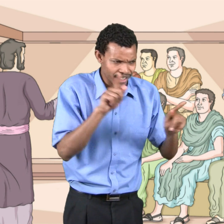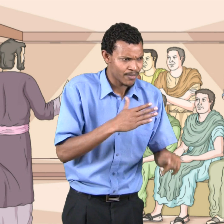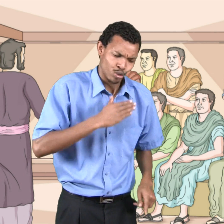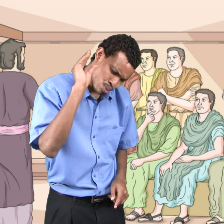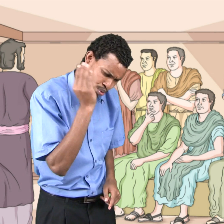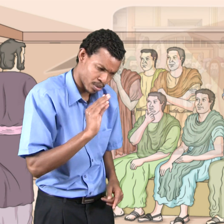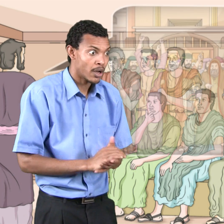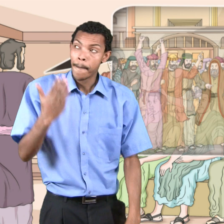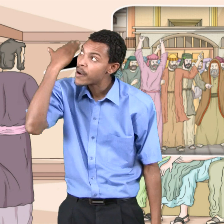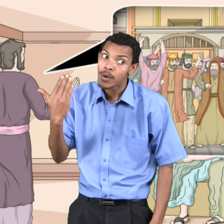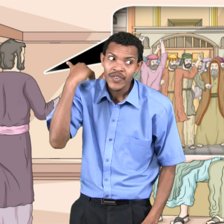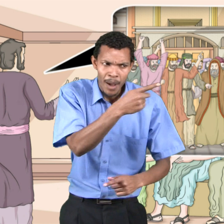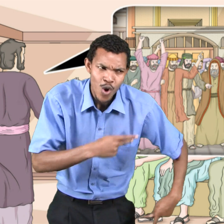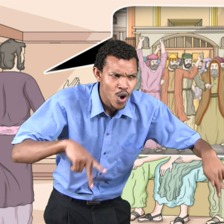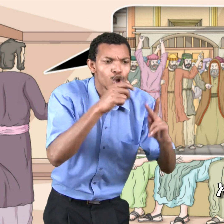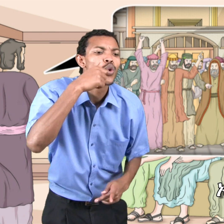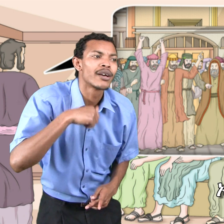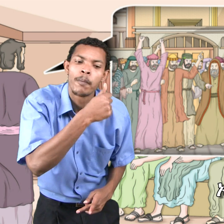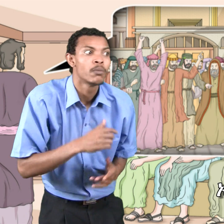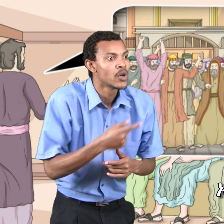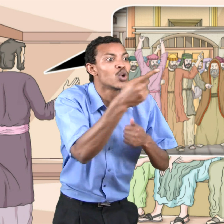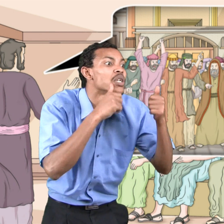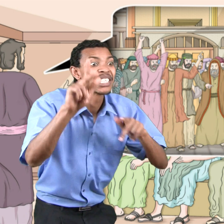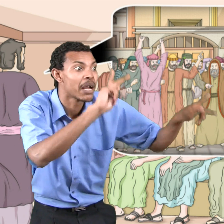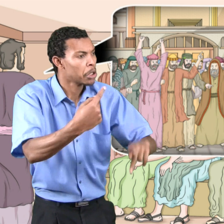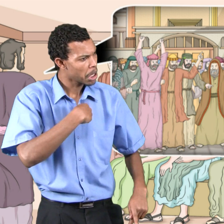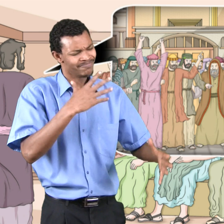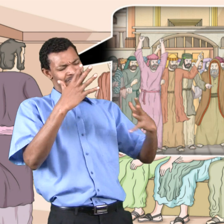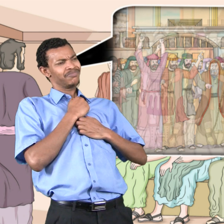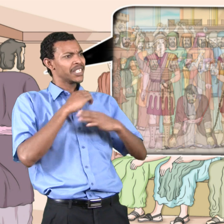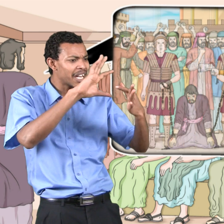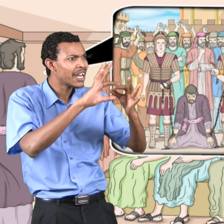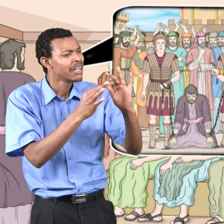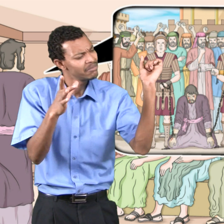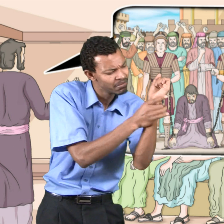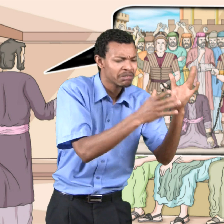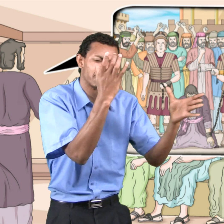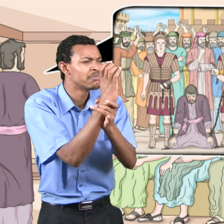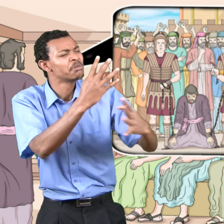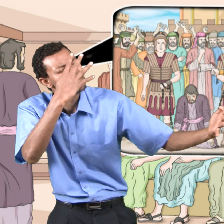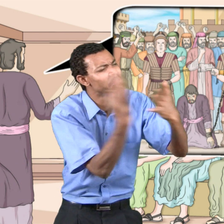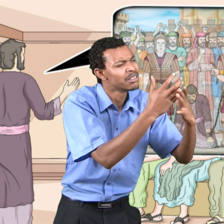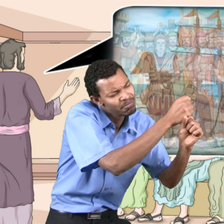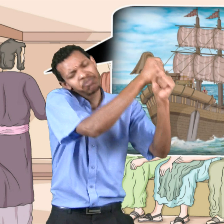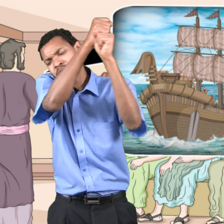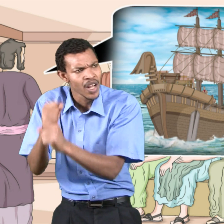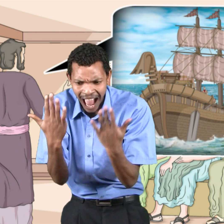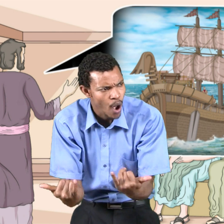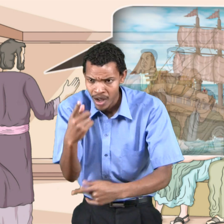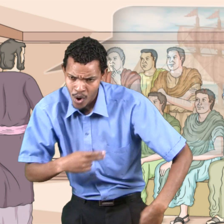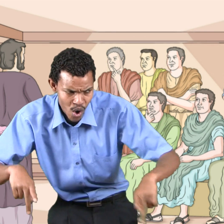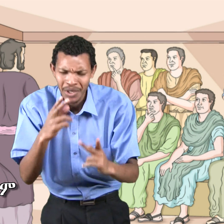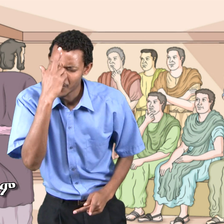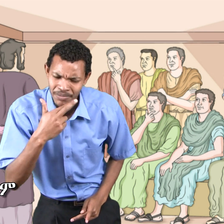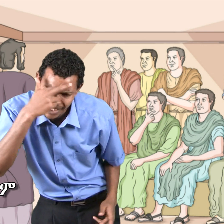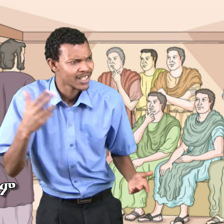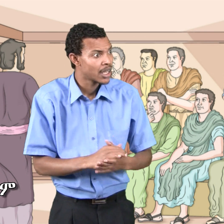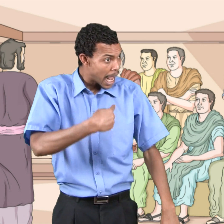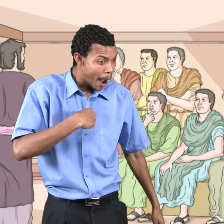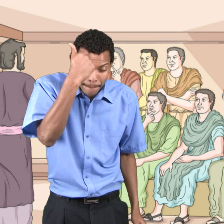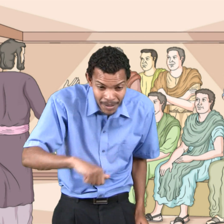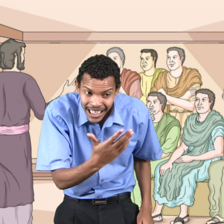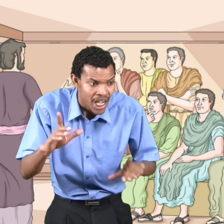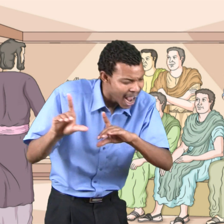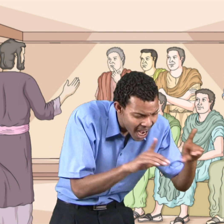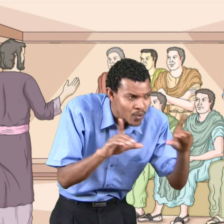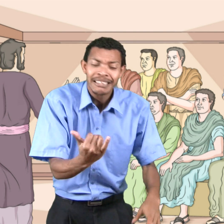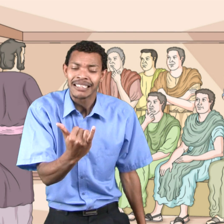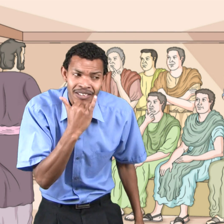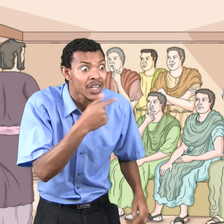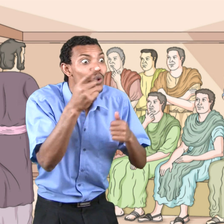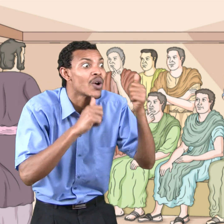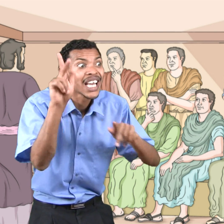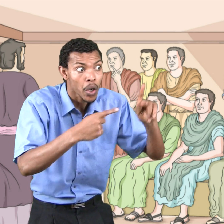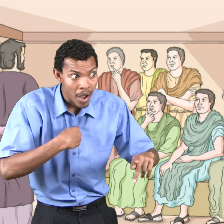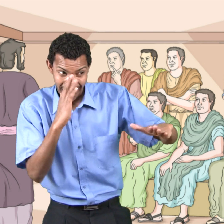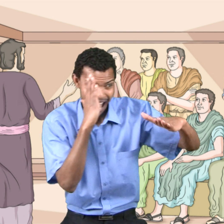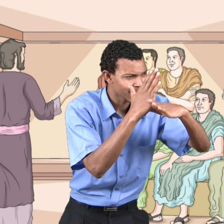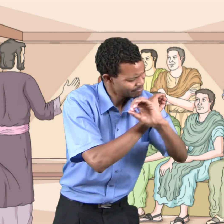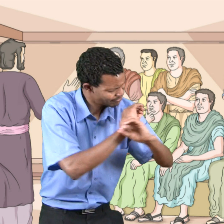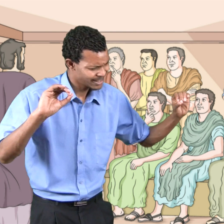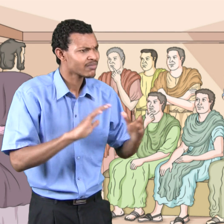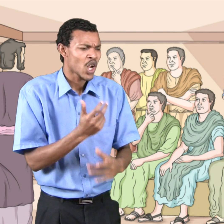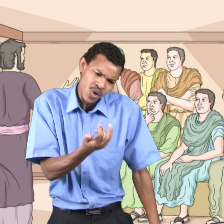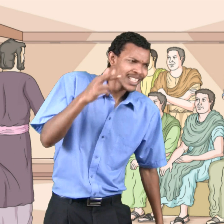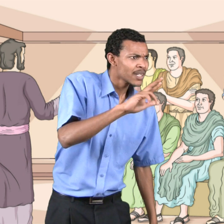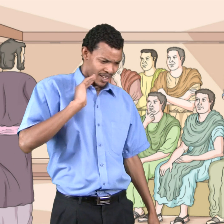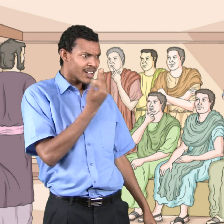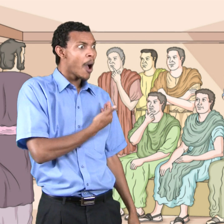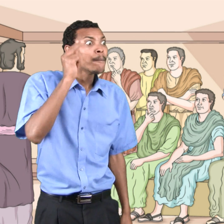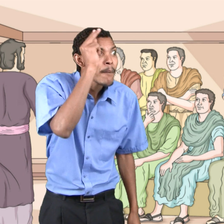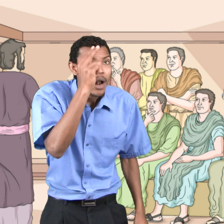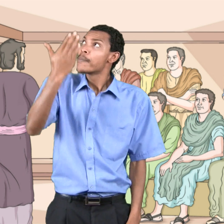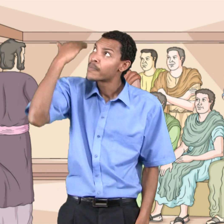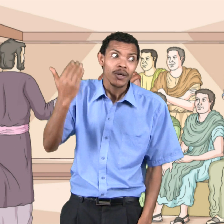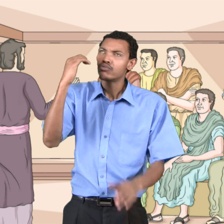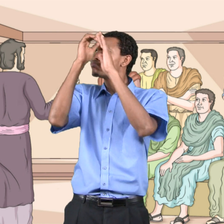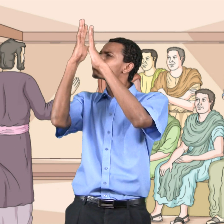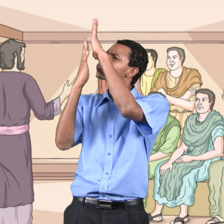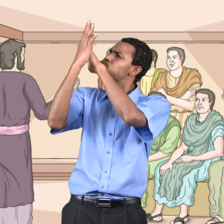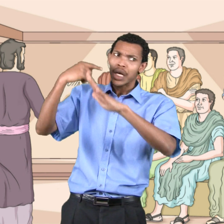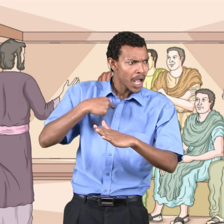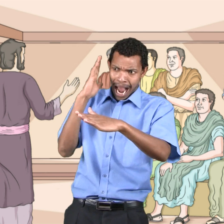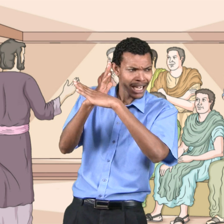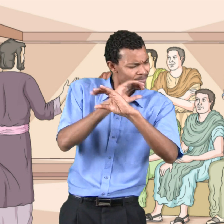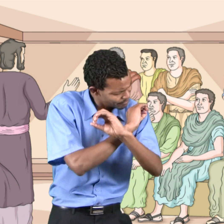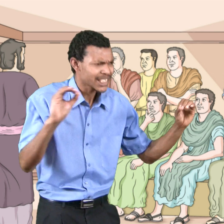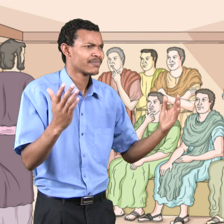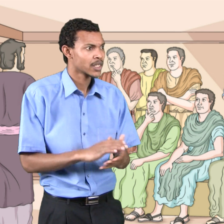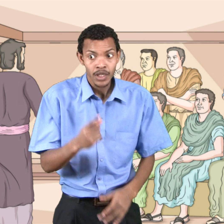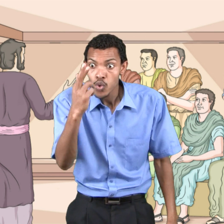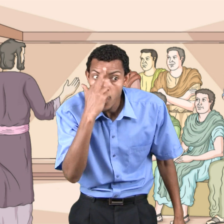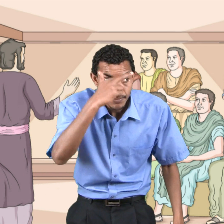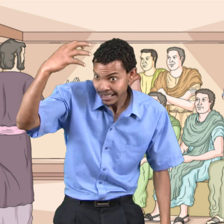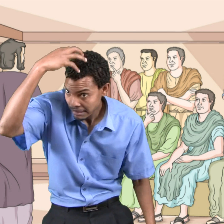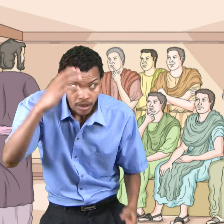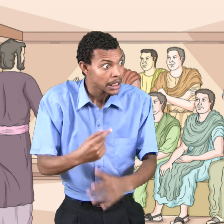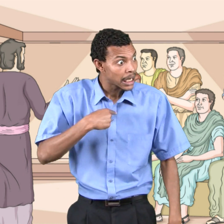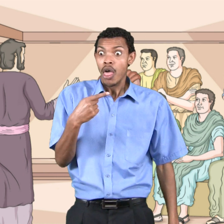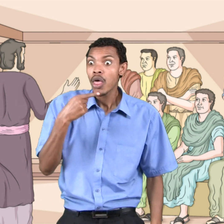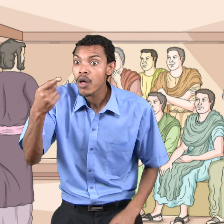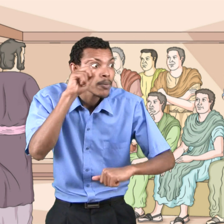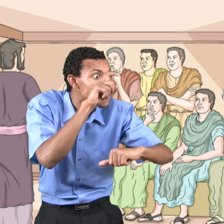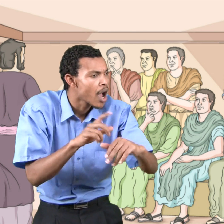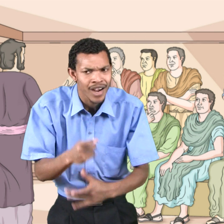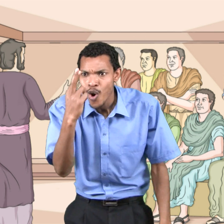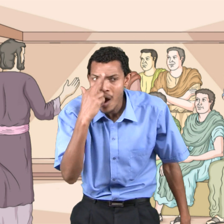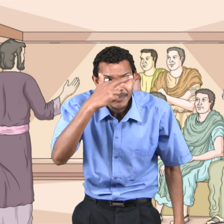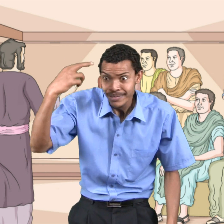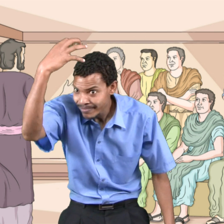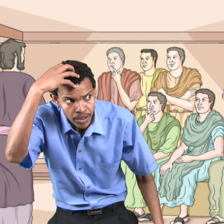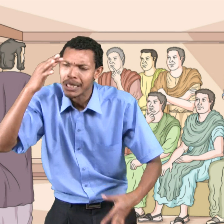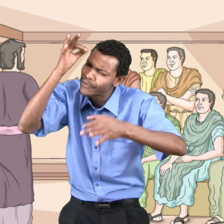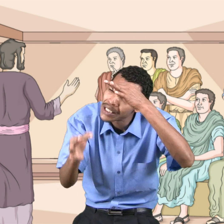When they had gathered, he said to them, “Brothers, although I have done nothing against our people or the customs of our fathers, I was taken prisoner in Jerusalem and handed over to the Romans.